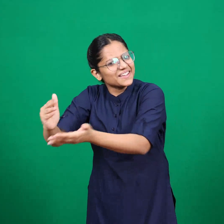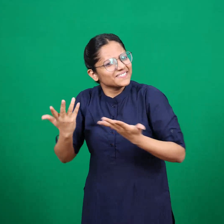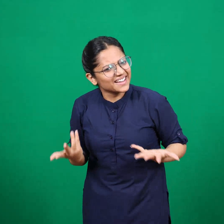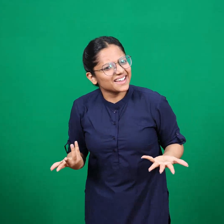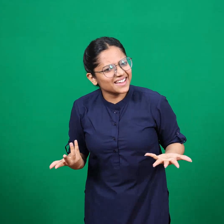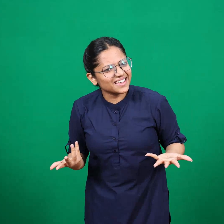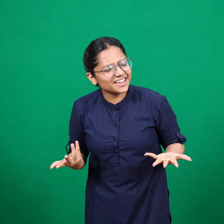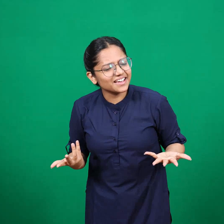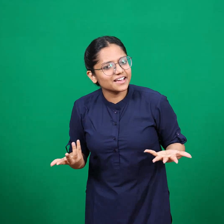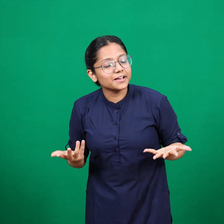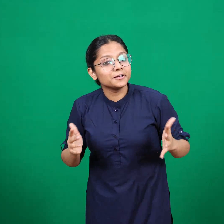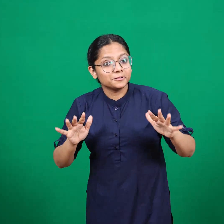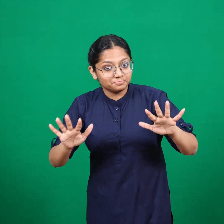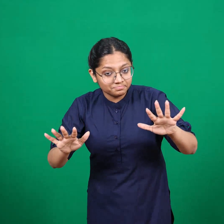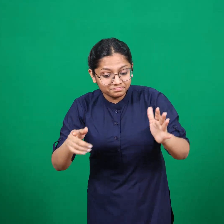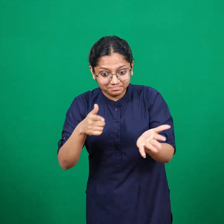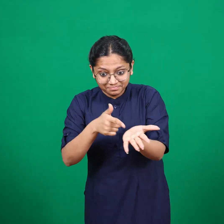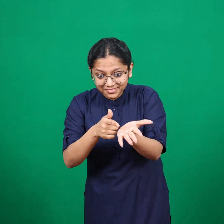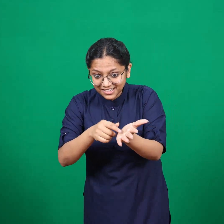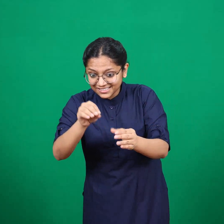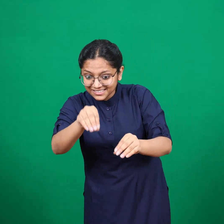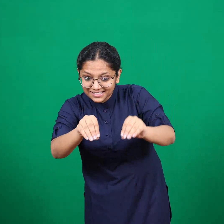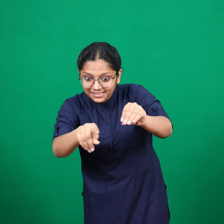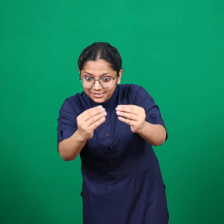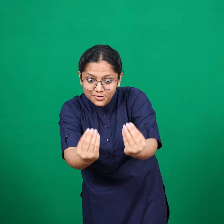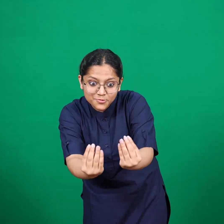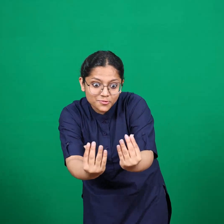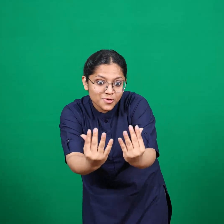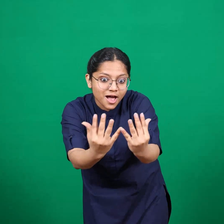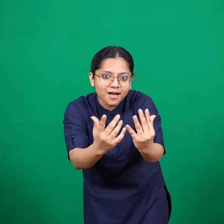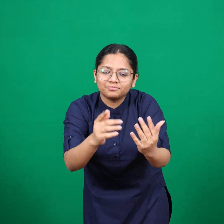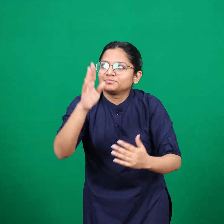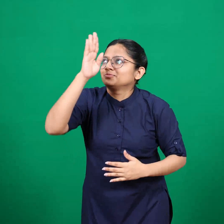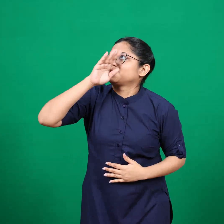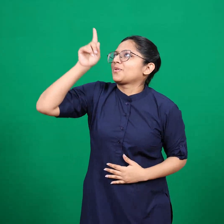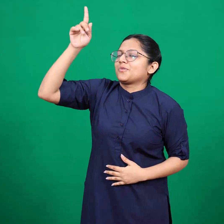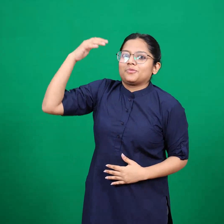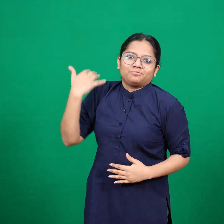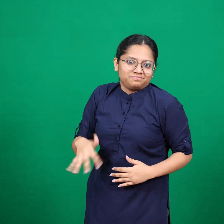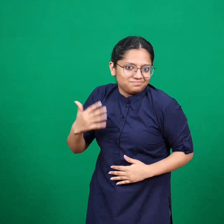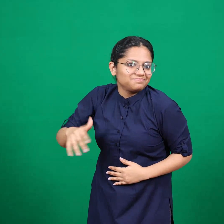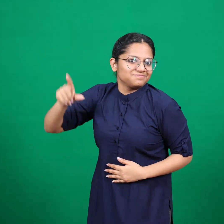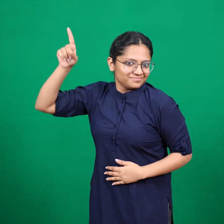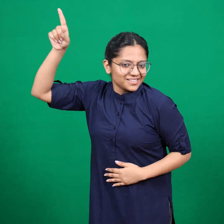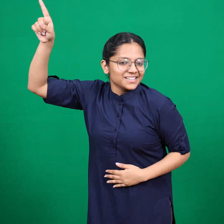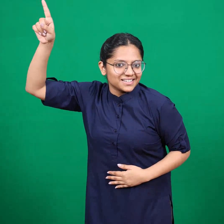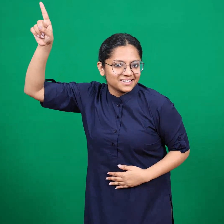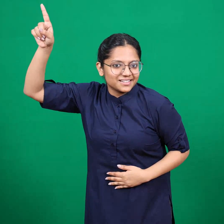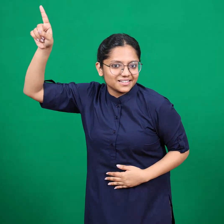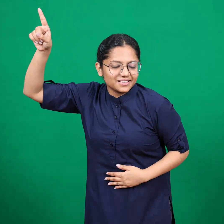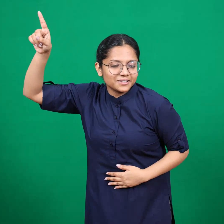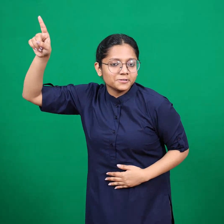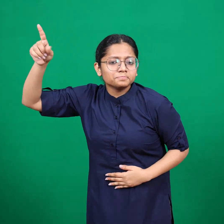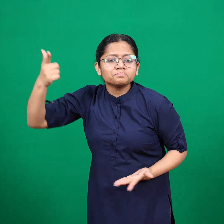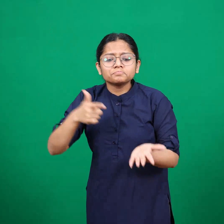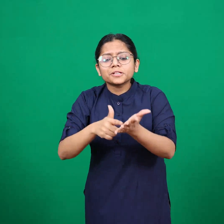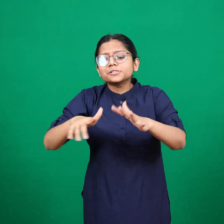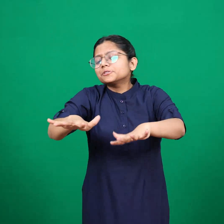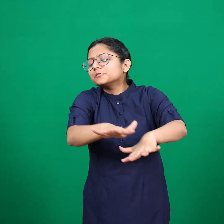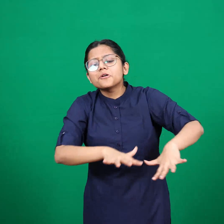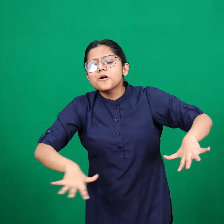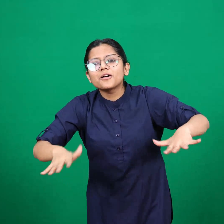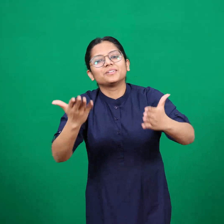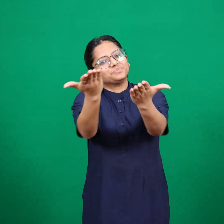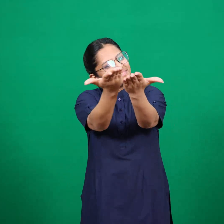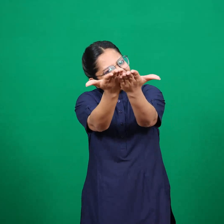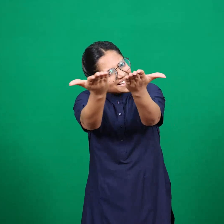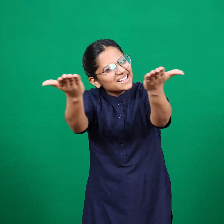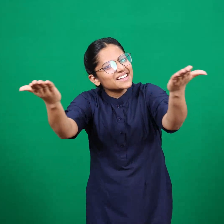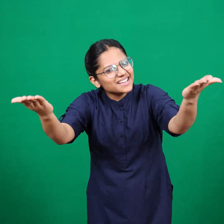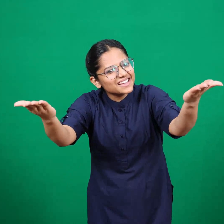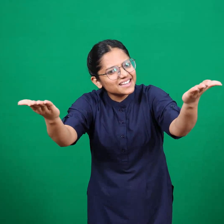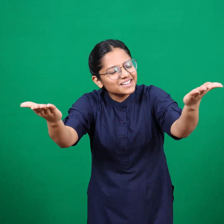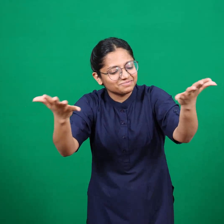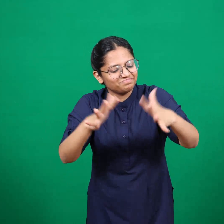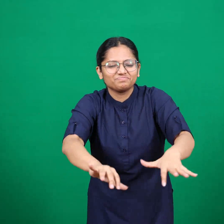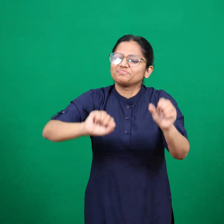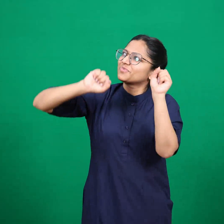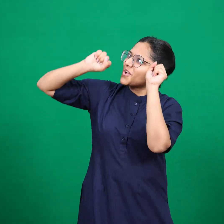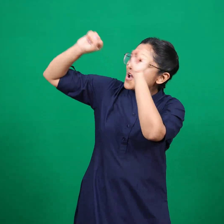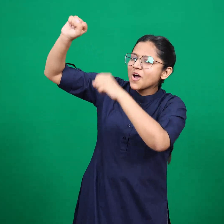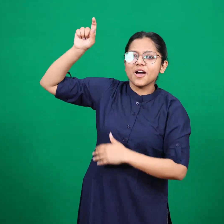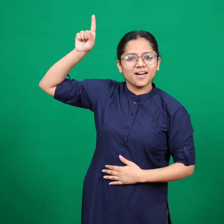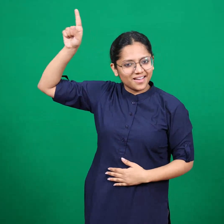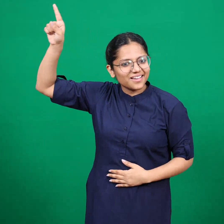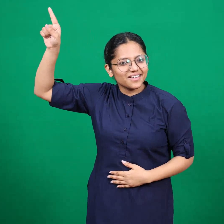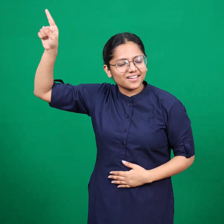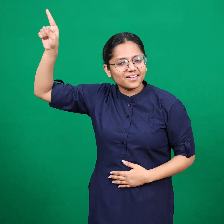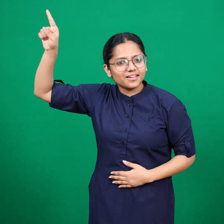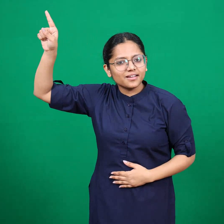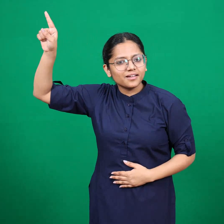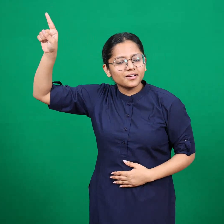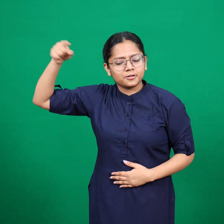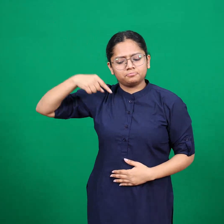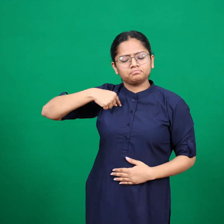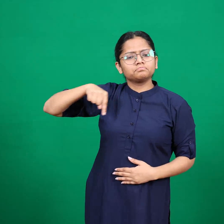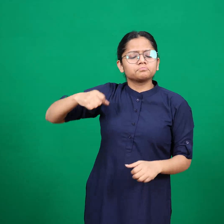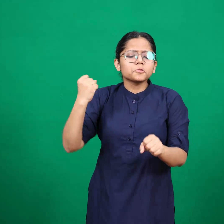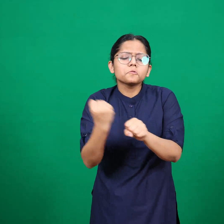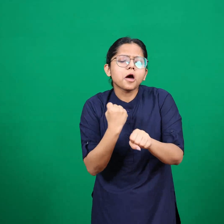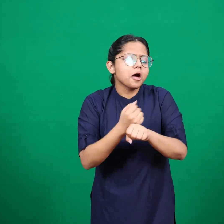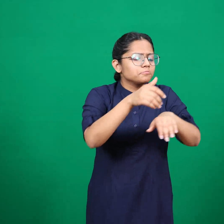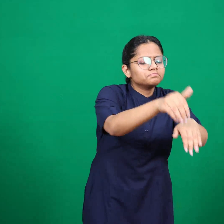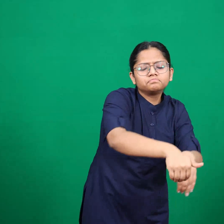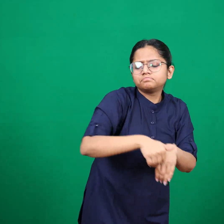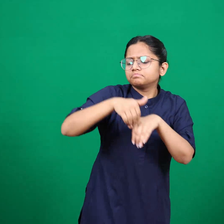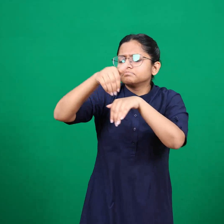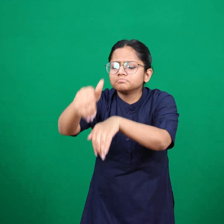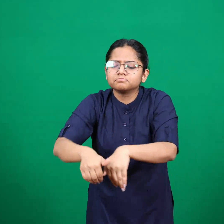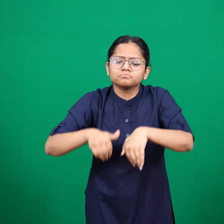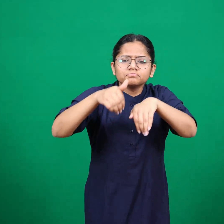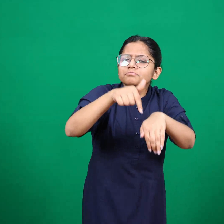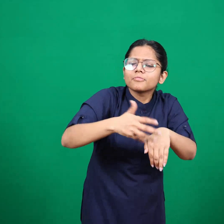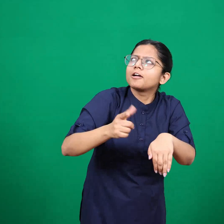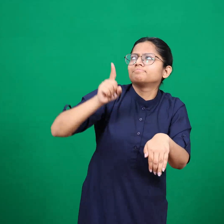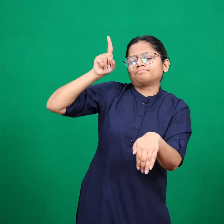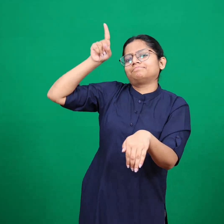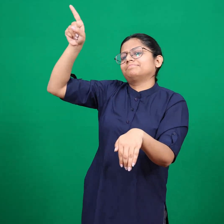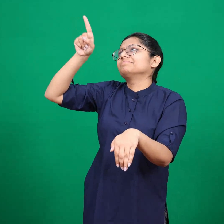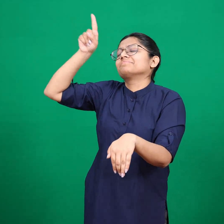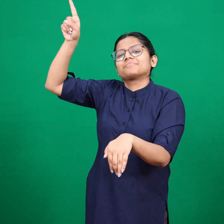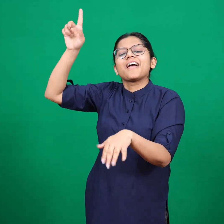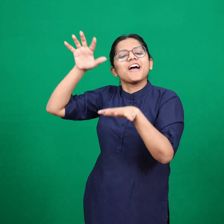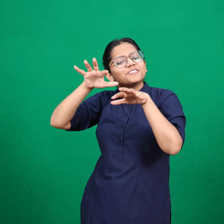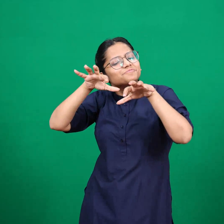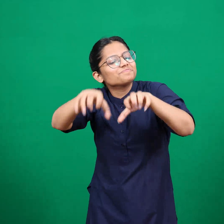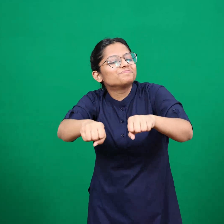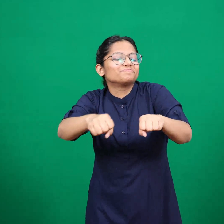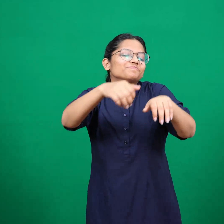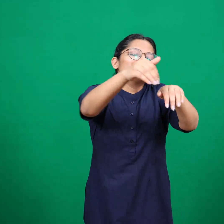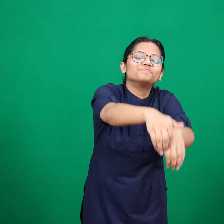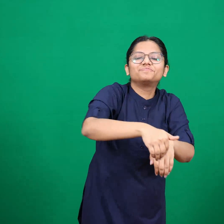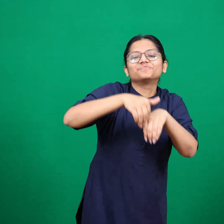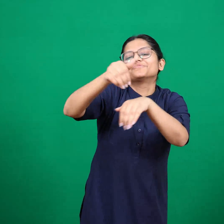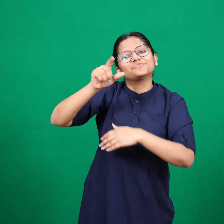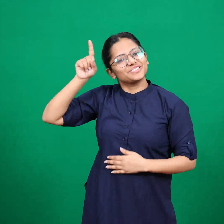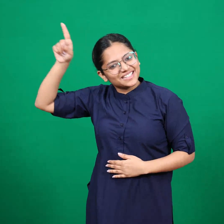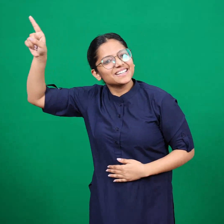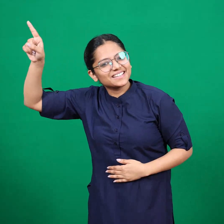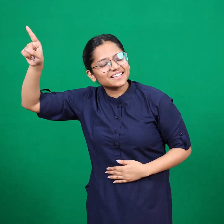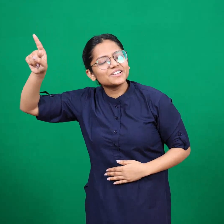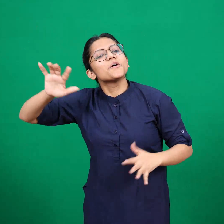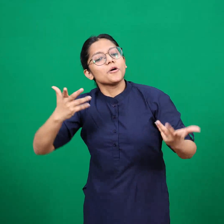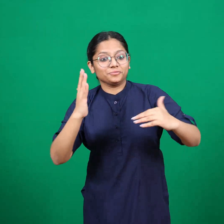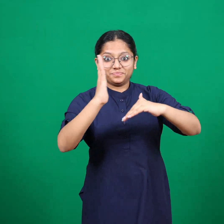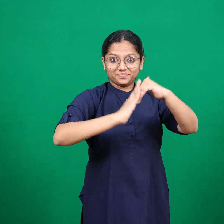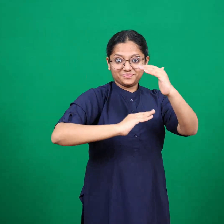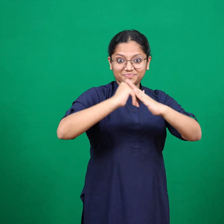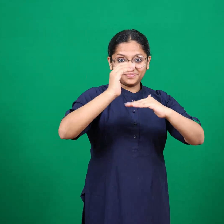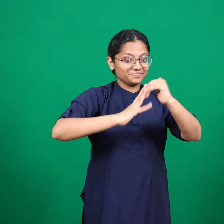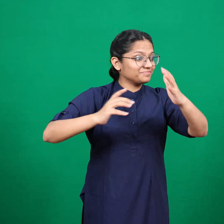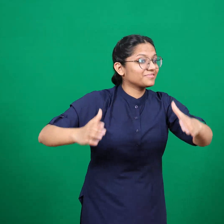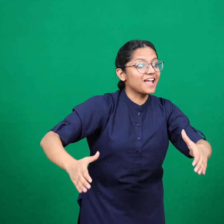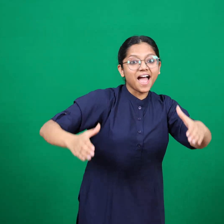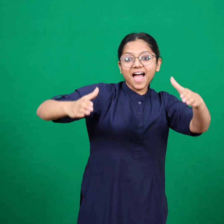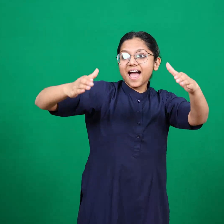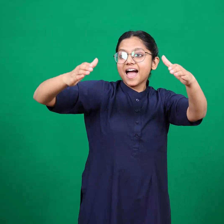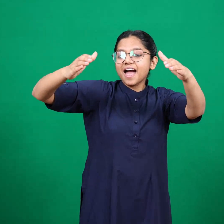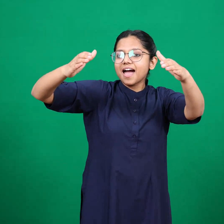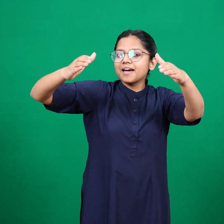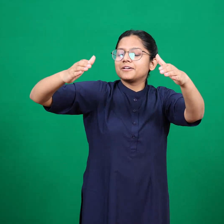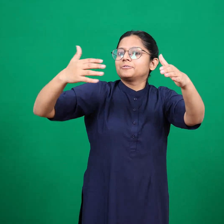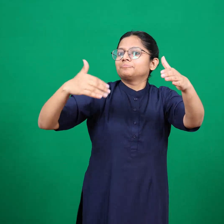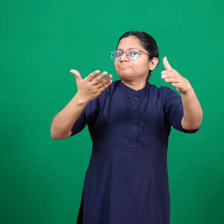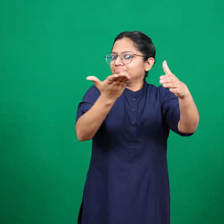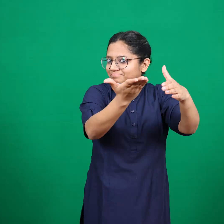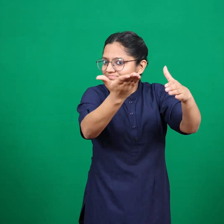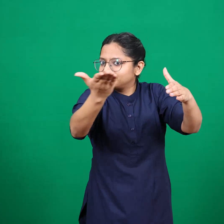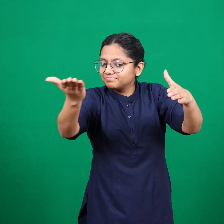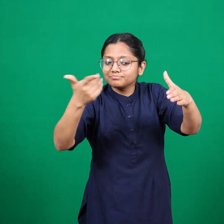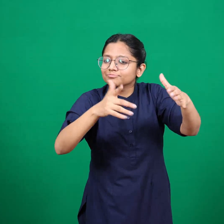For we are God's fellow workers; you are God's field, God's building.